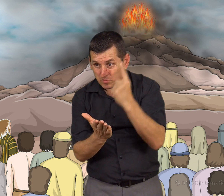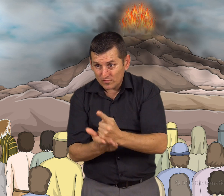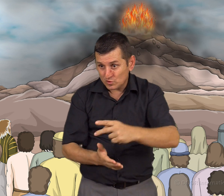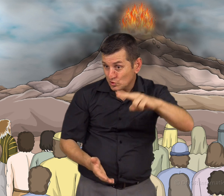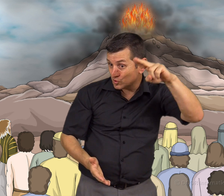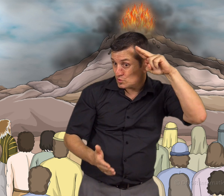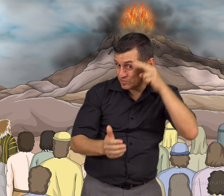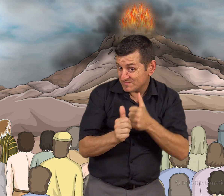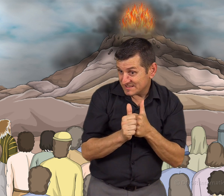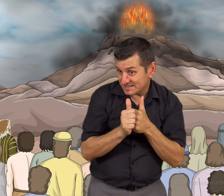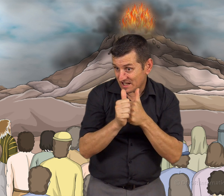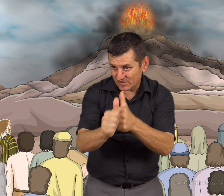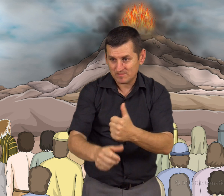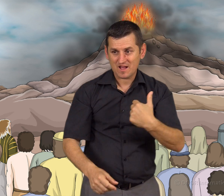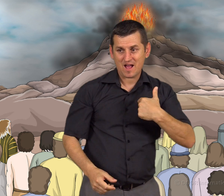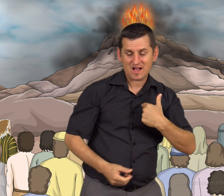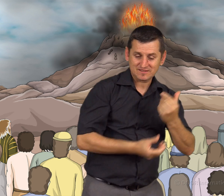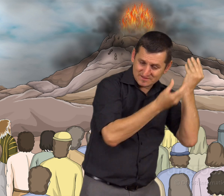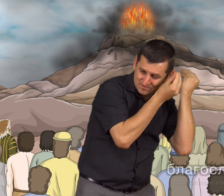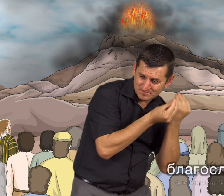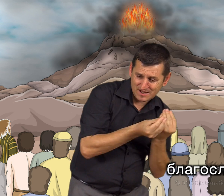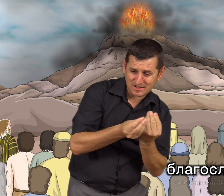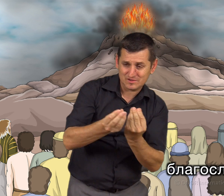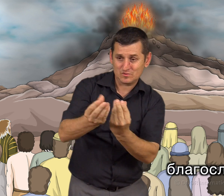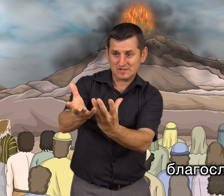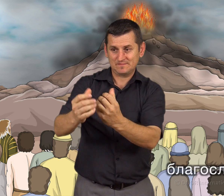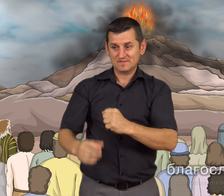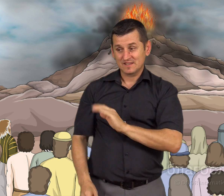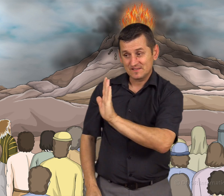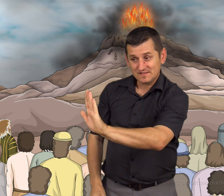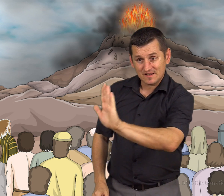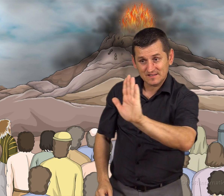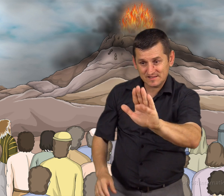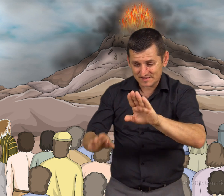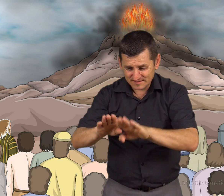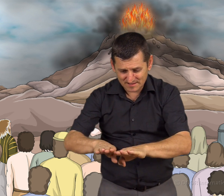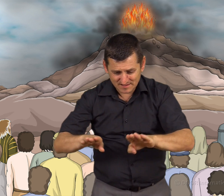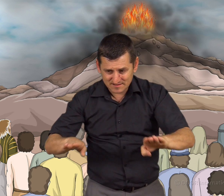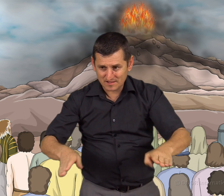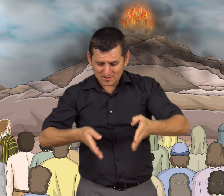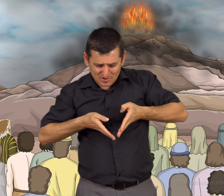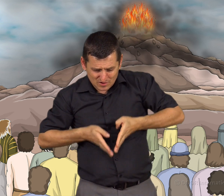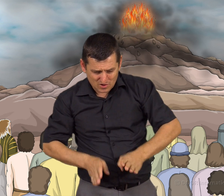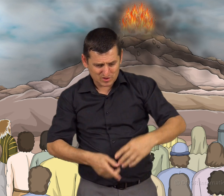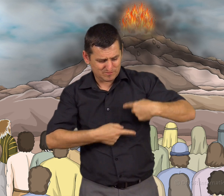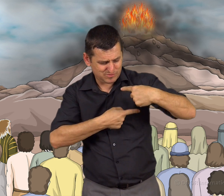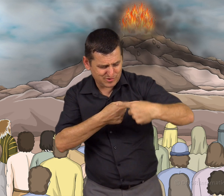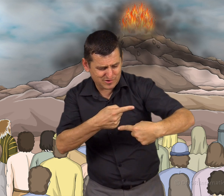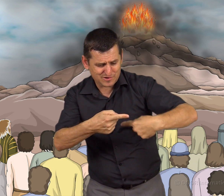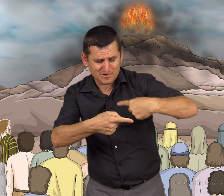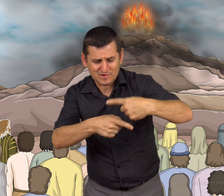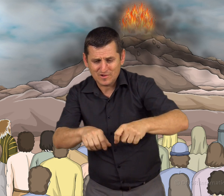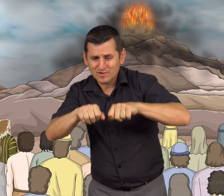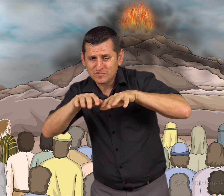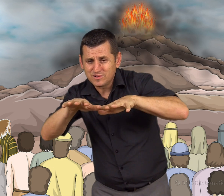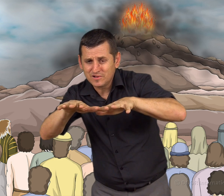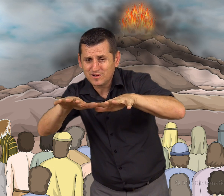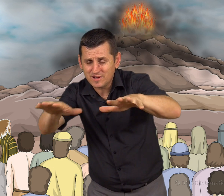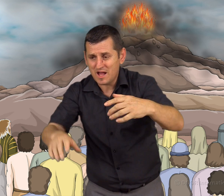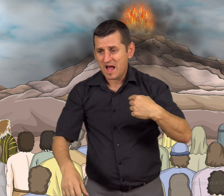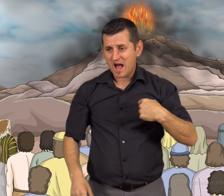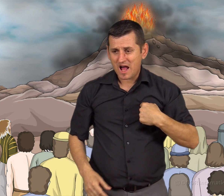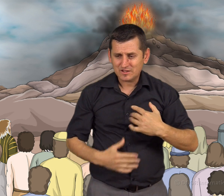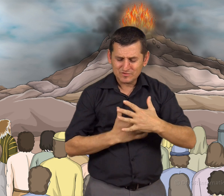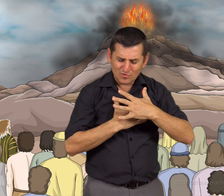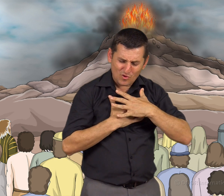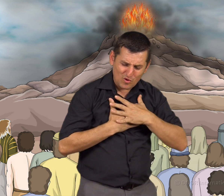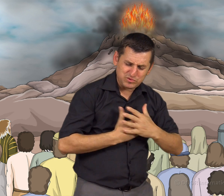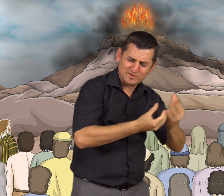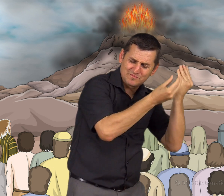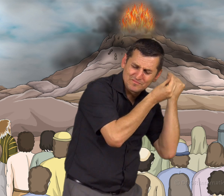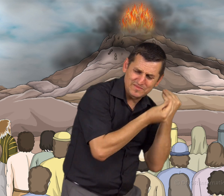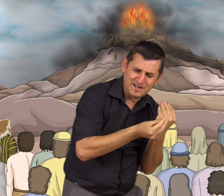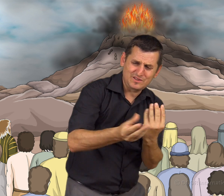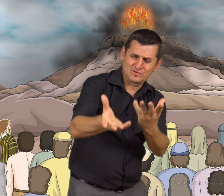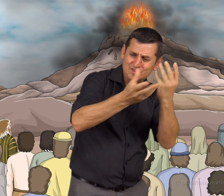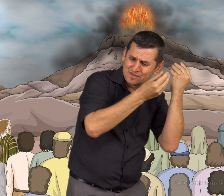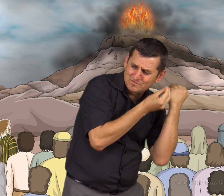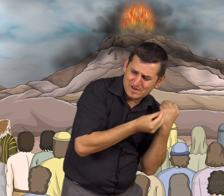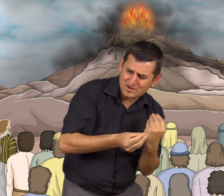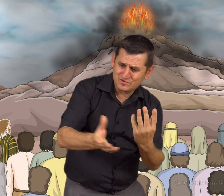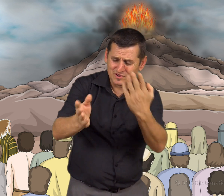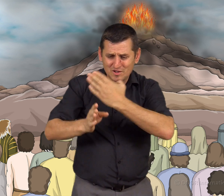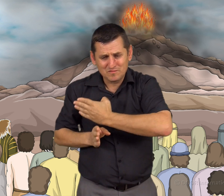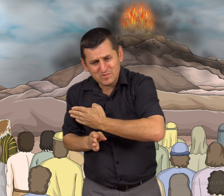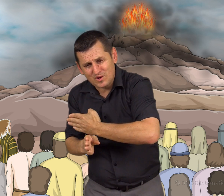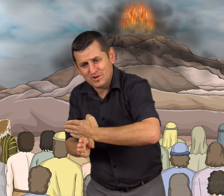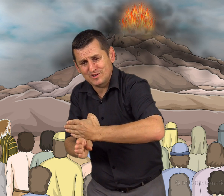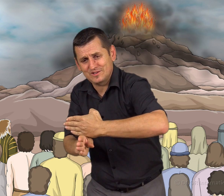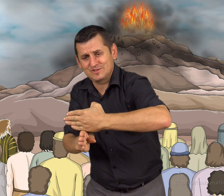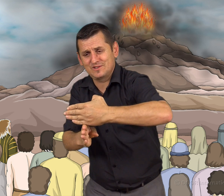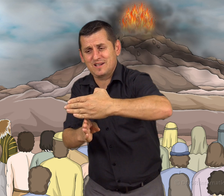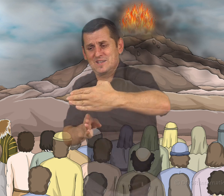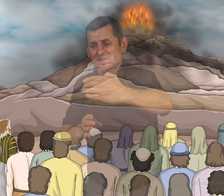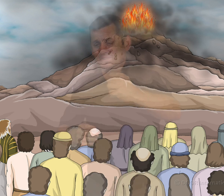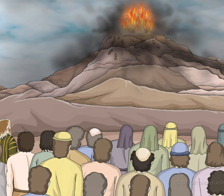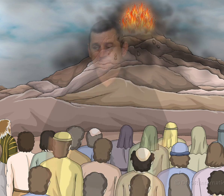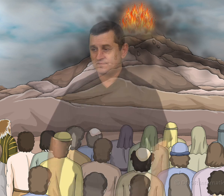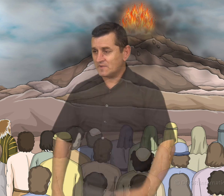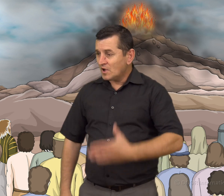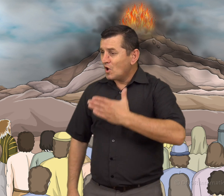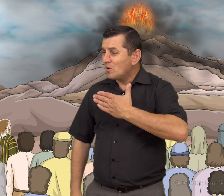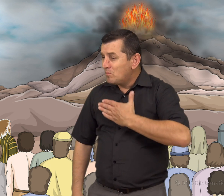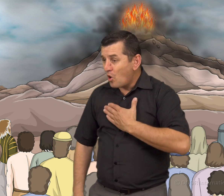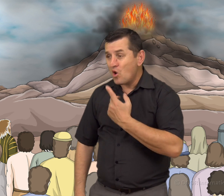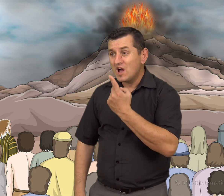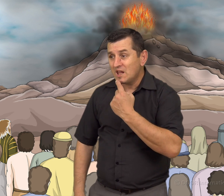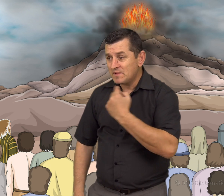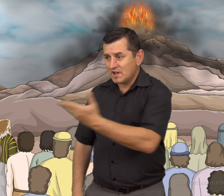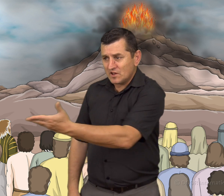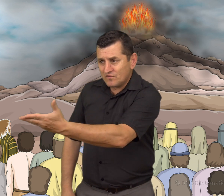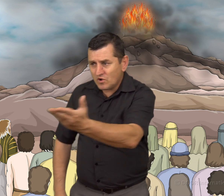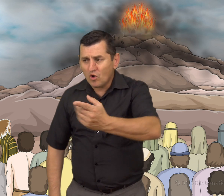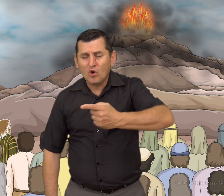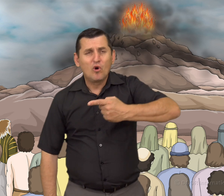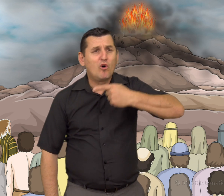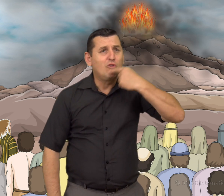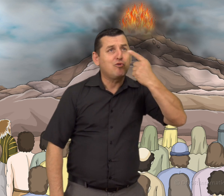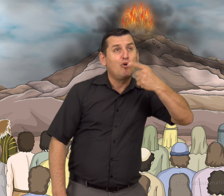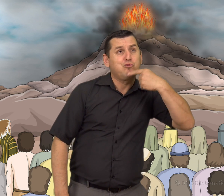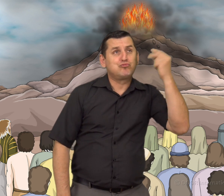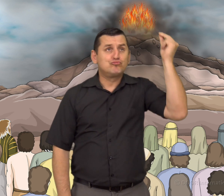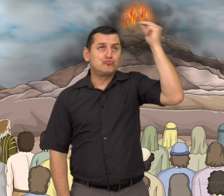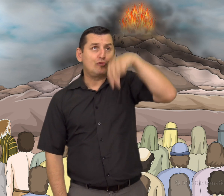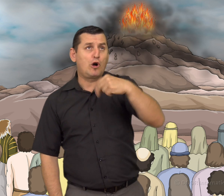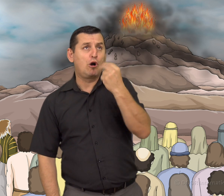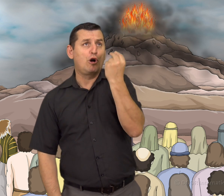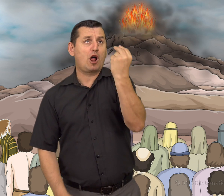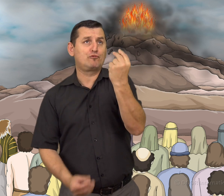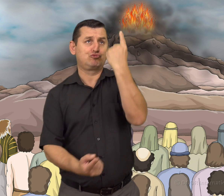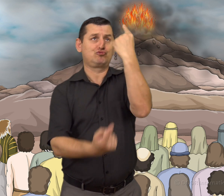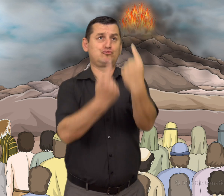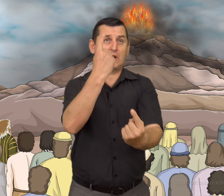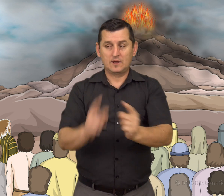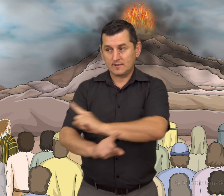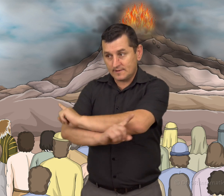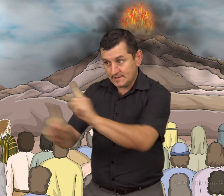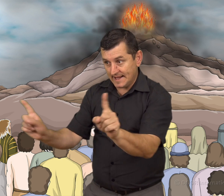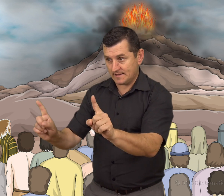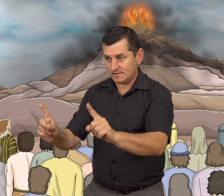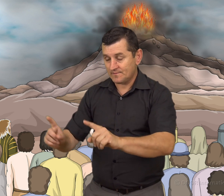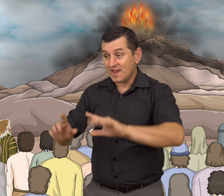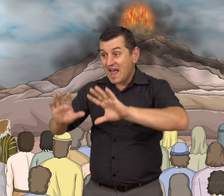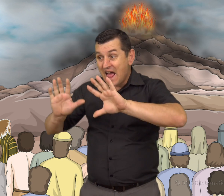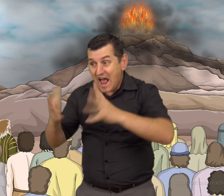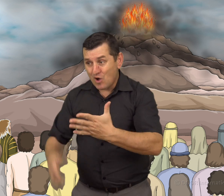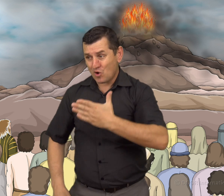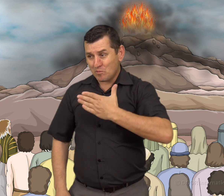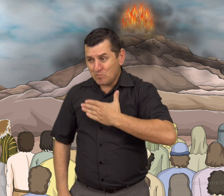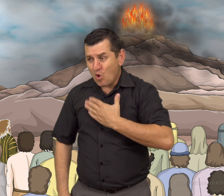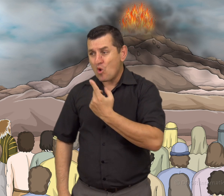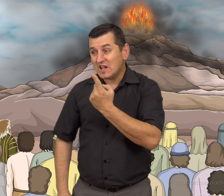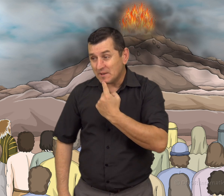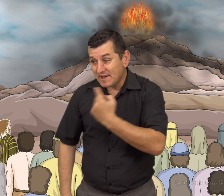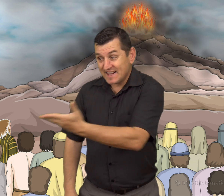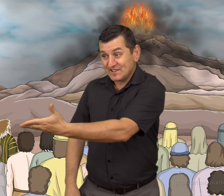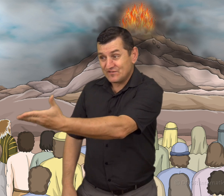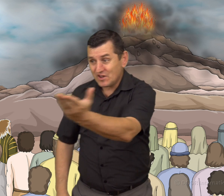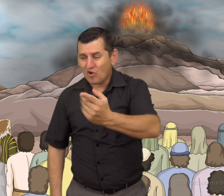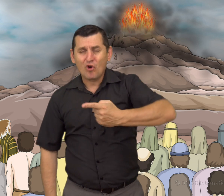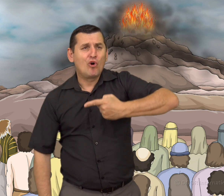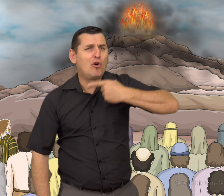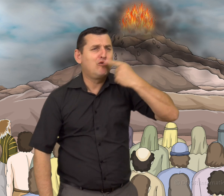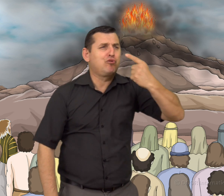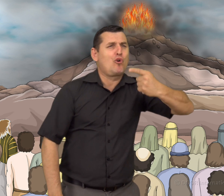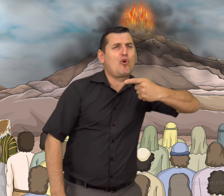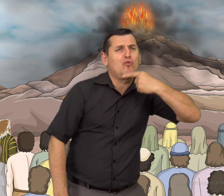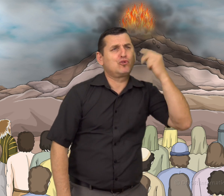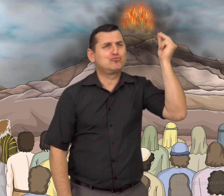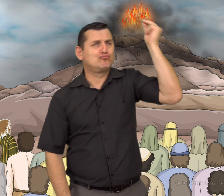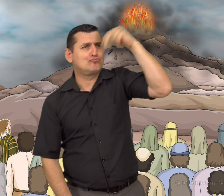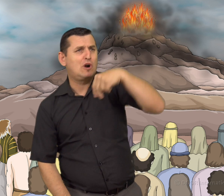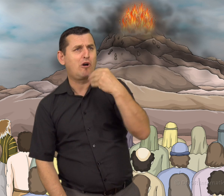You shall not take the name of the LORD your God in vain, for the LORD will not leave anyone unpunished who takes His name in vain. Remember the Sabbath day by keeping it holy.